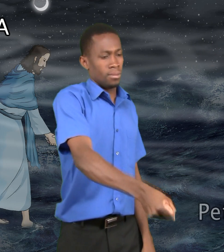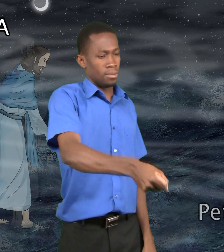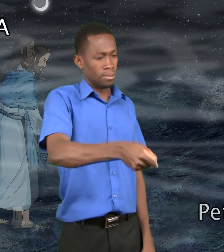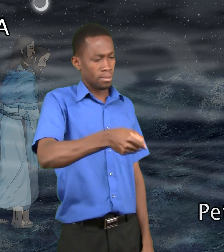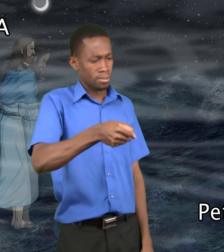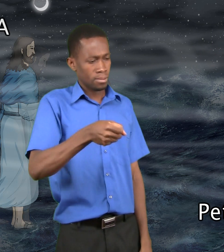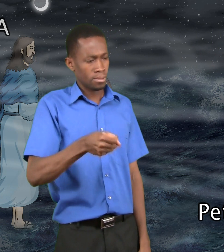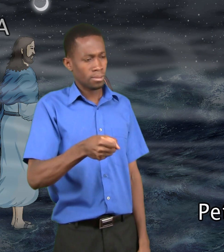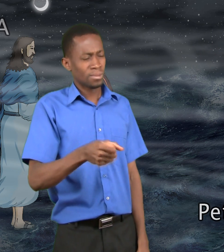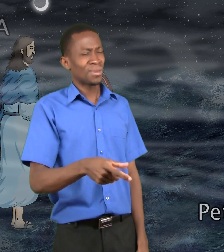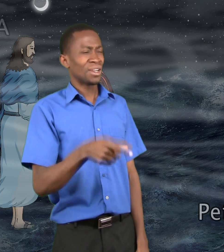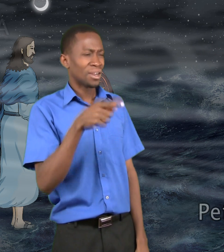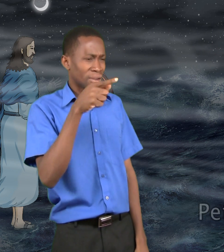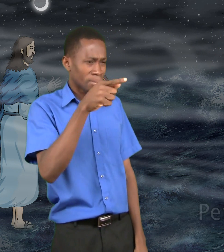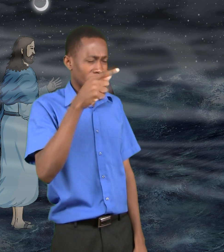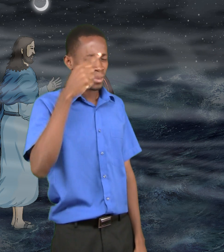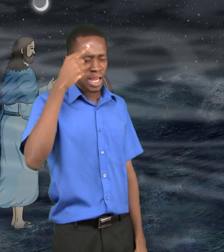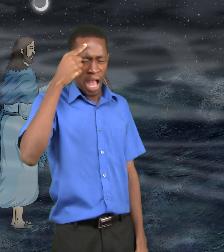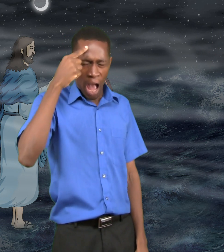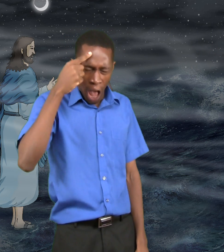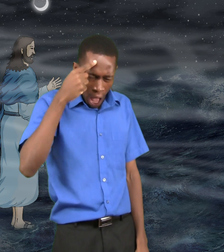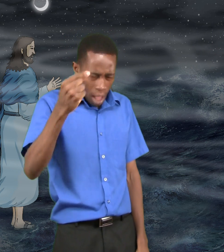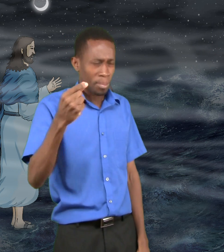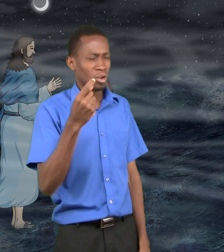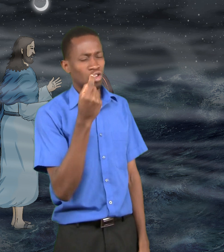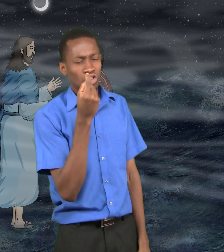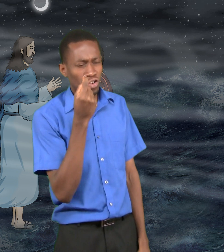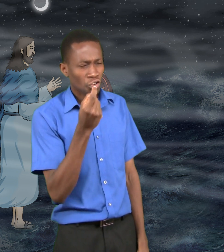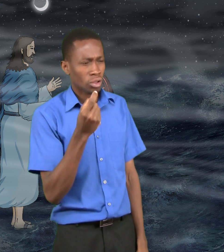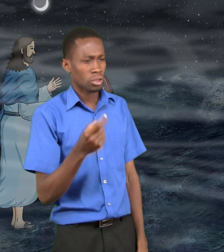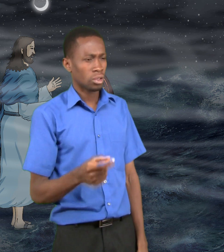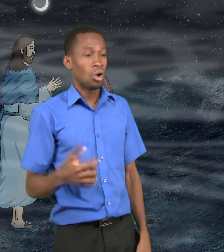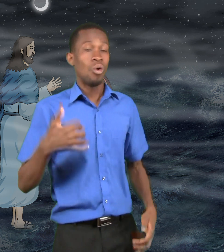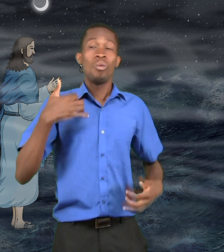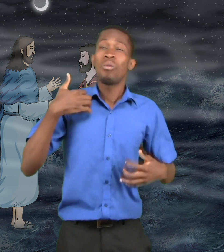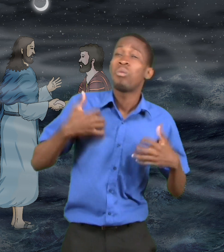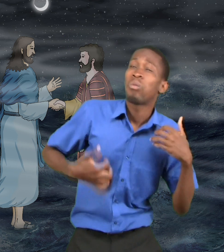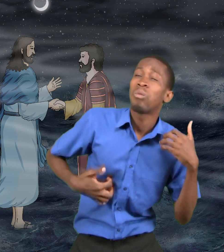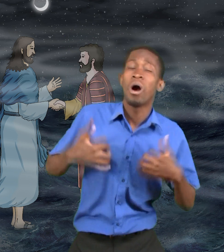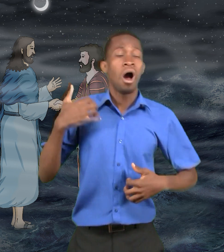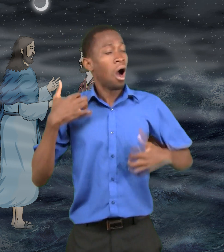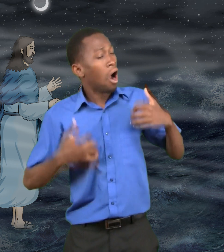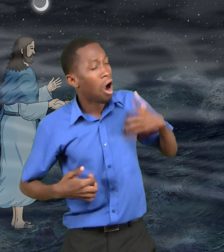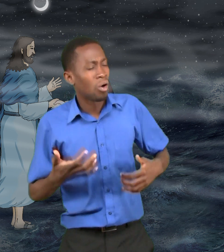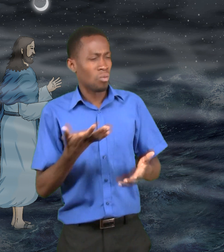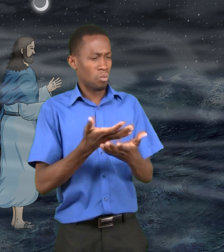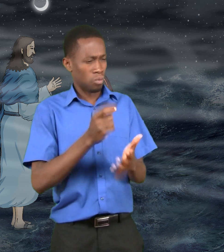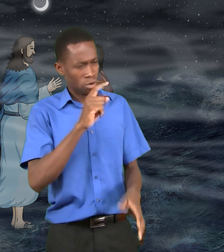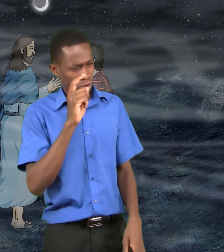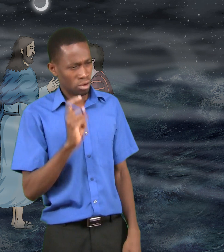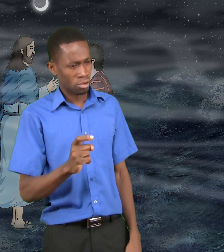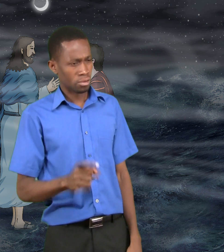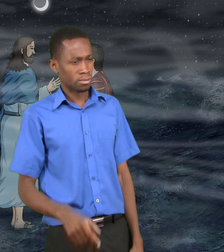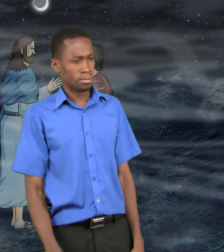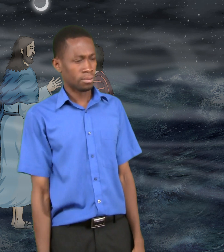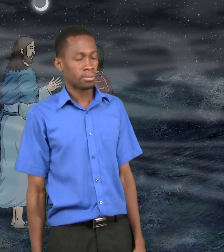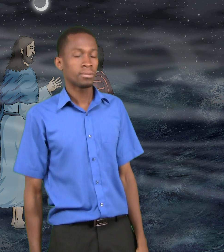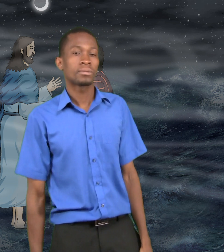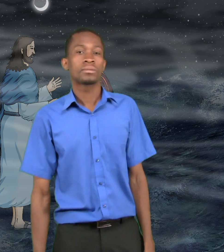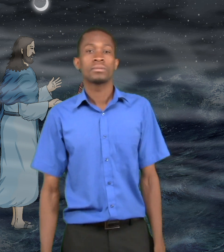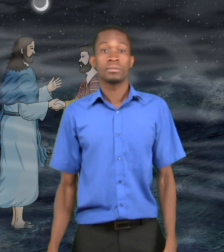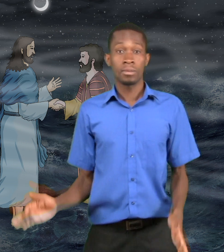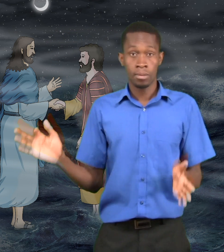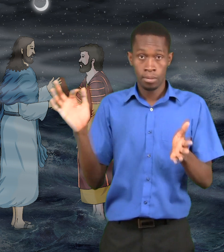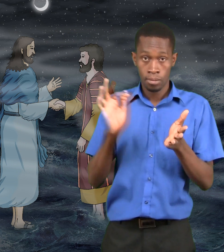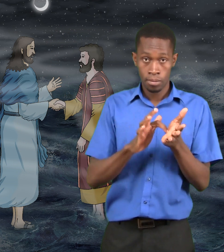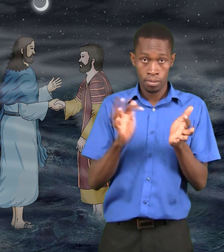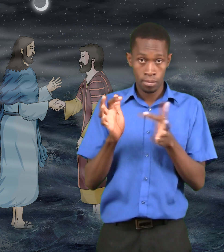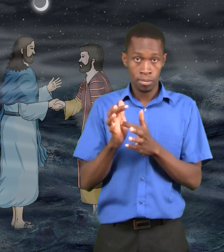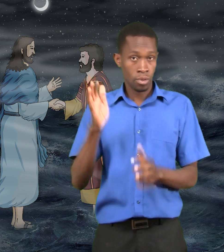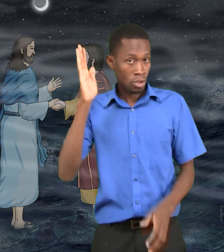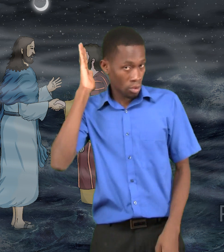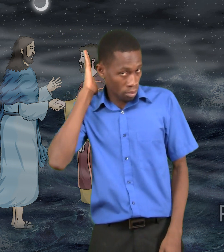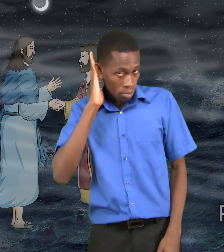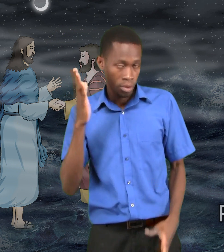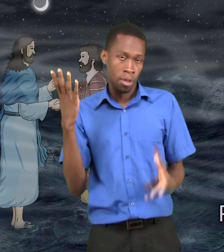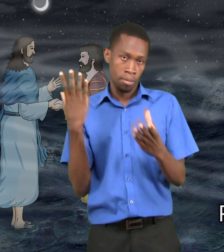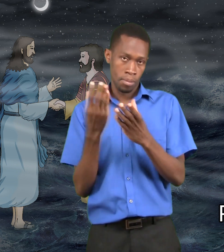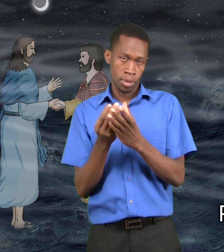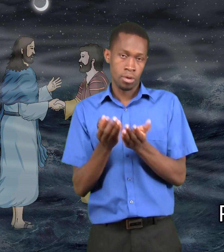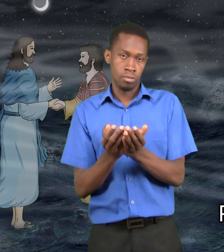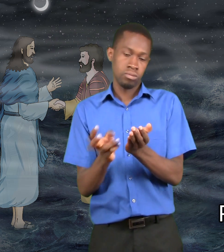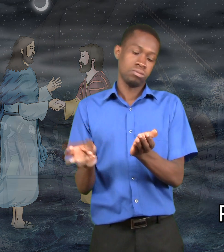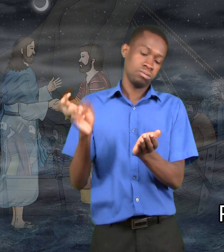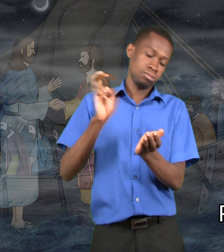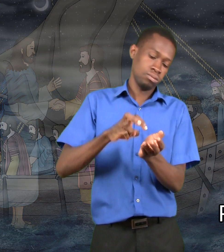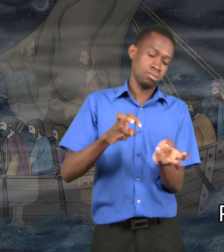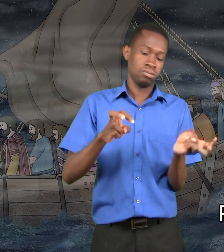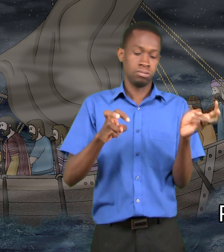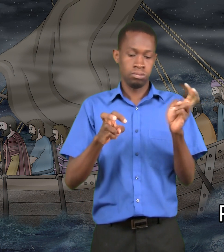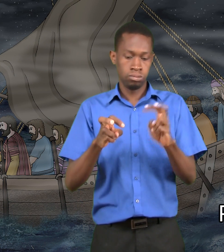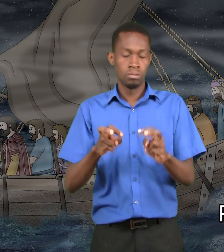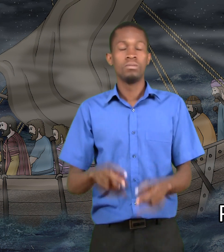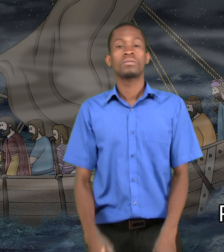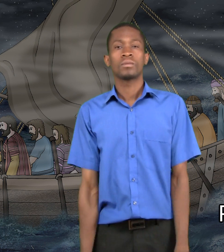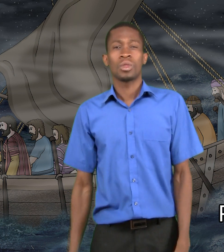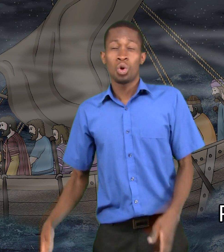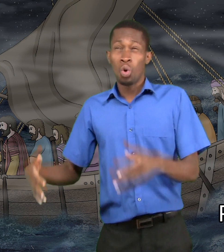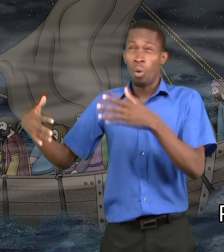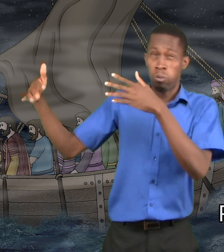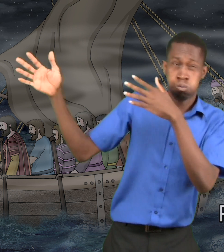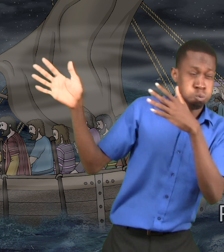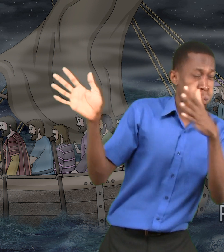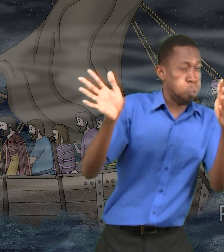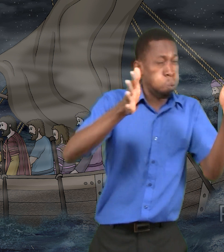Immediately Jesus reached out His hand and took hold of Peter. “You of little faith,” He said, “why did you doubt?”